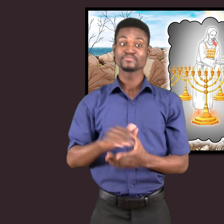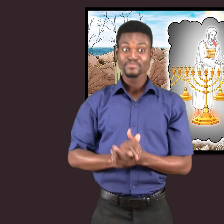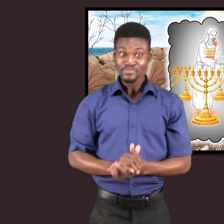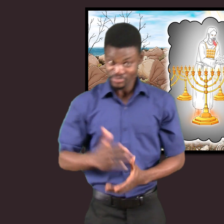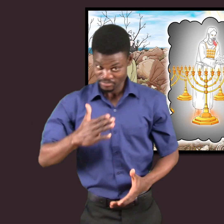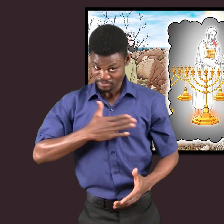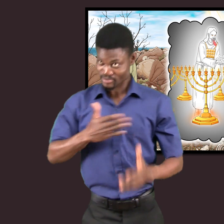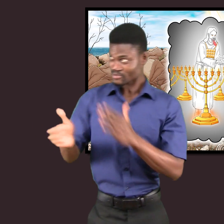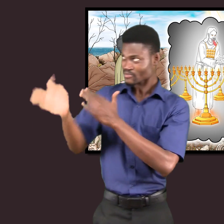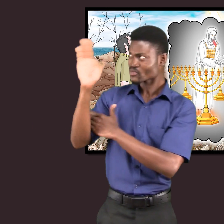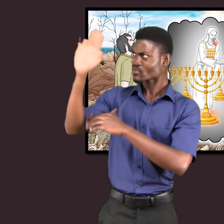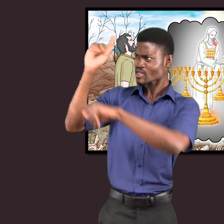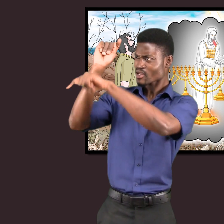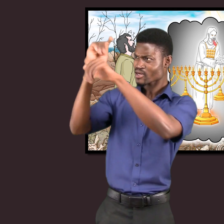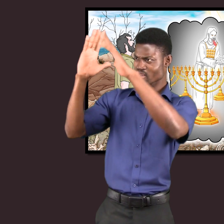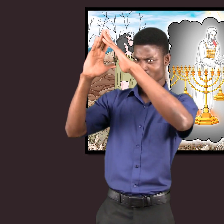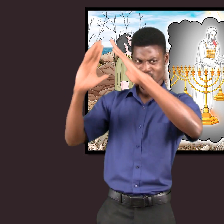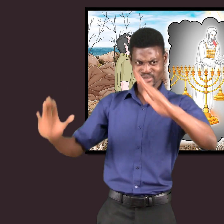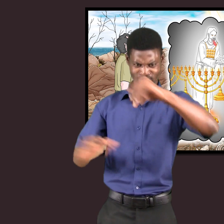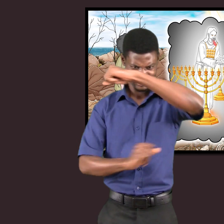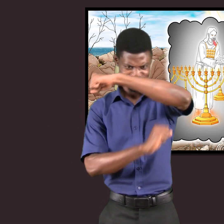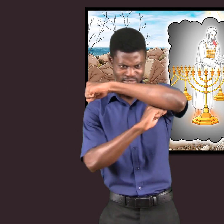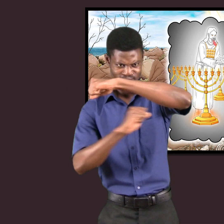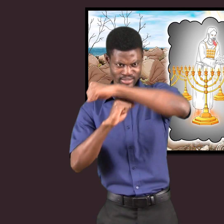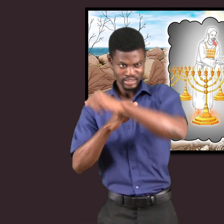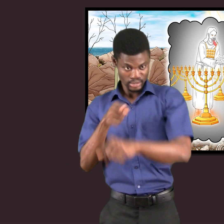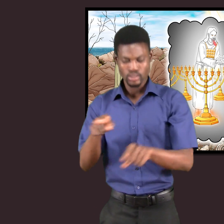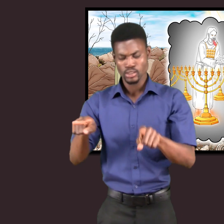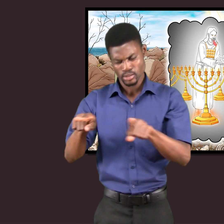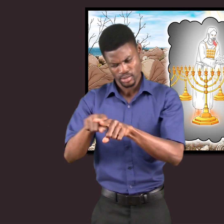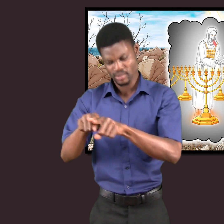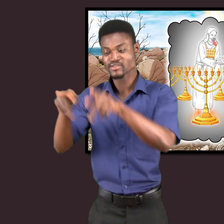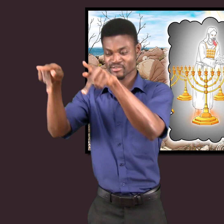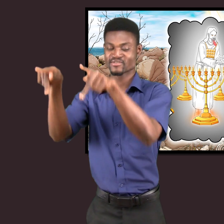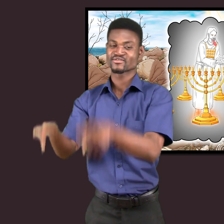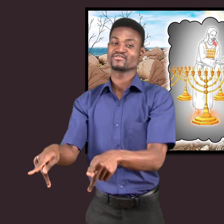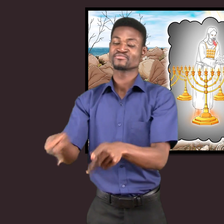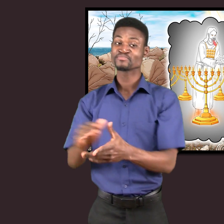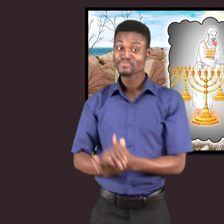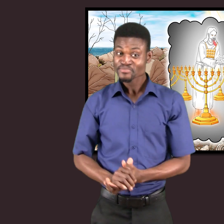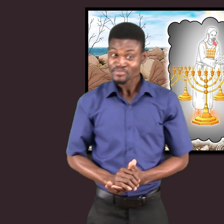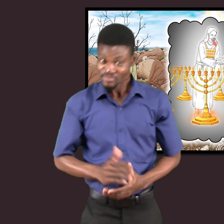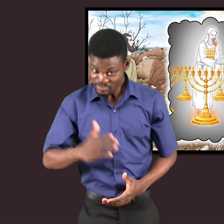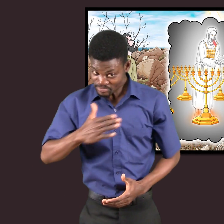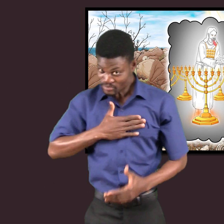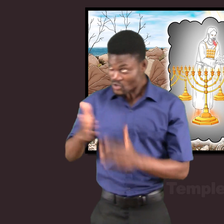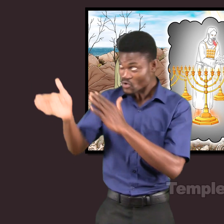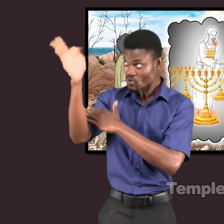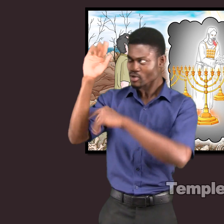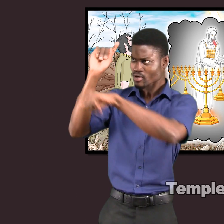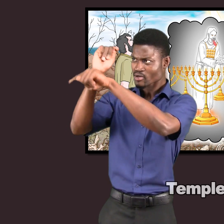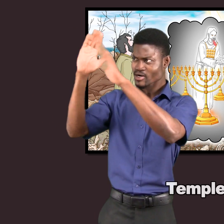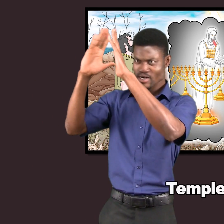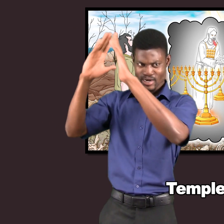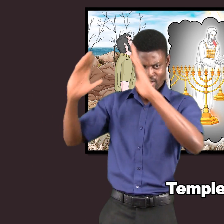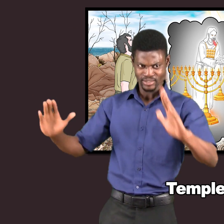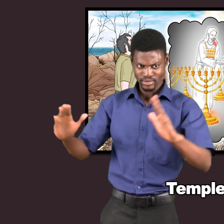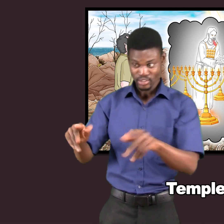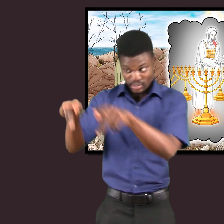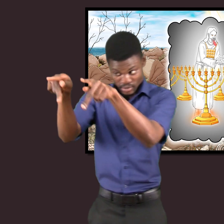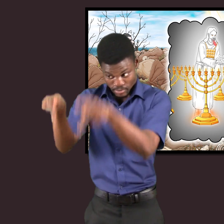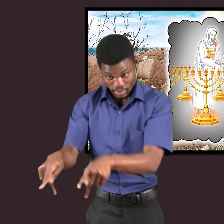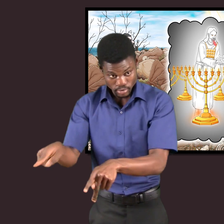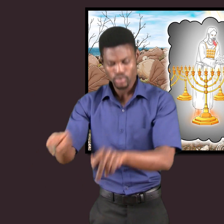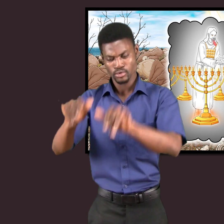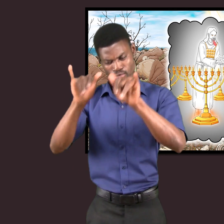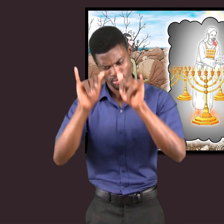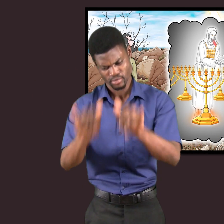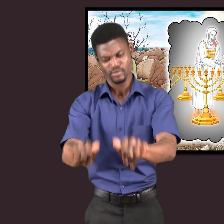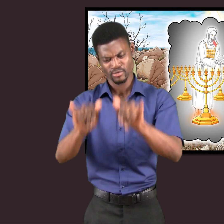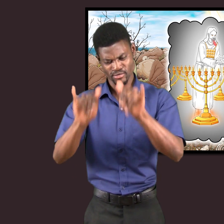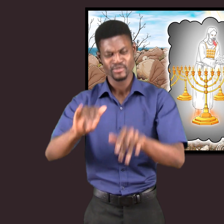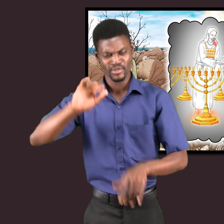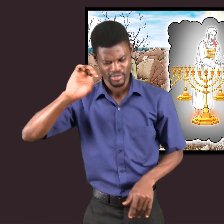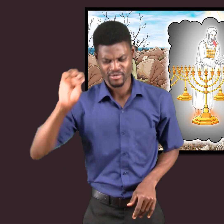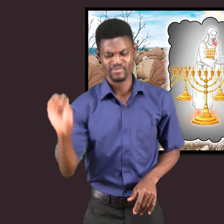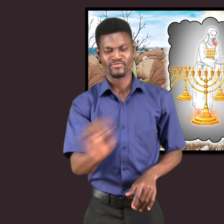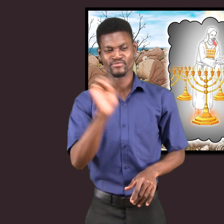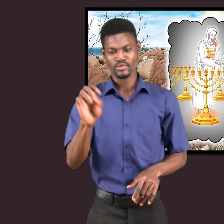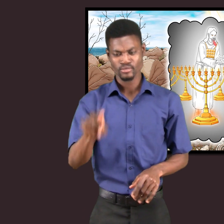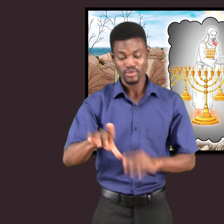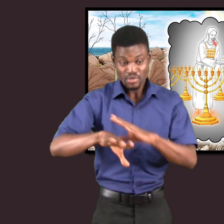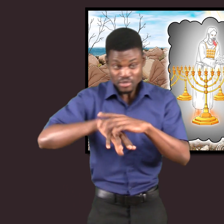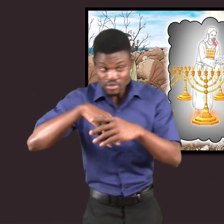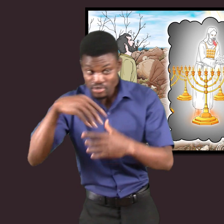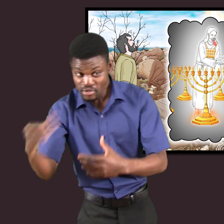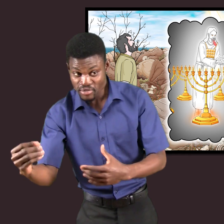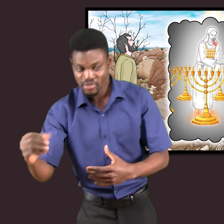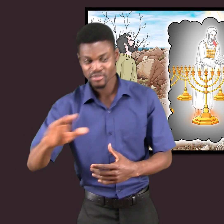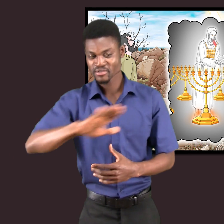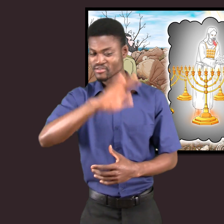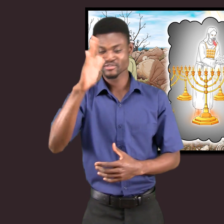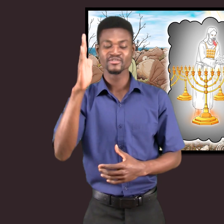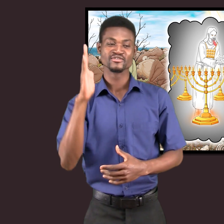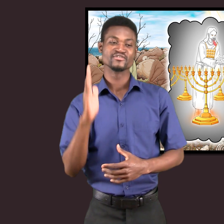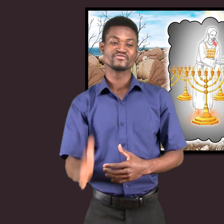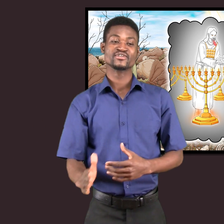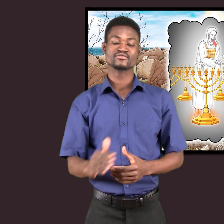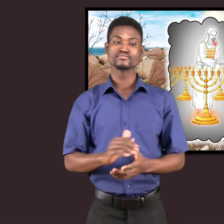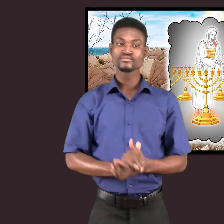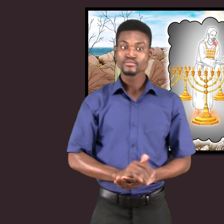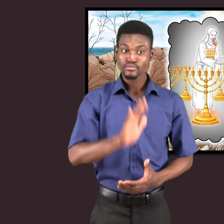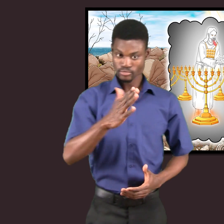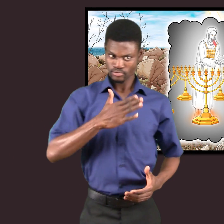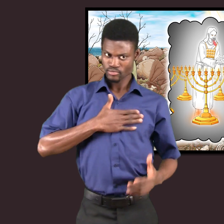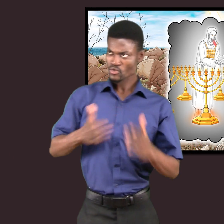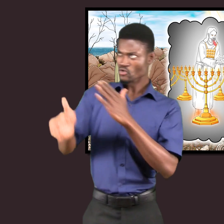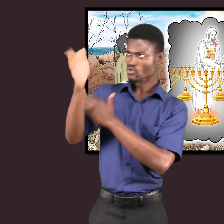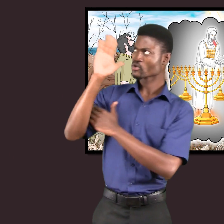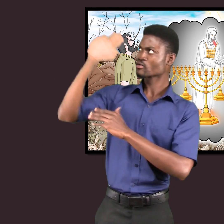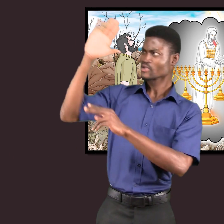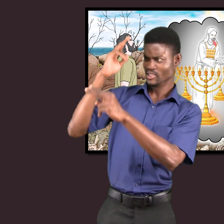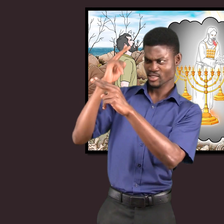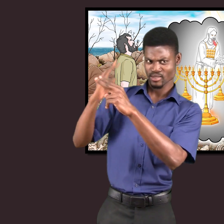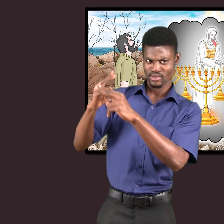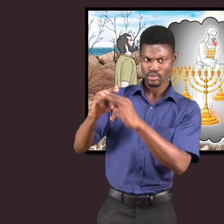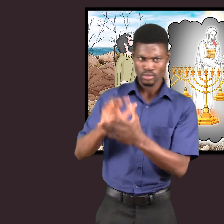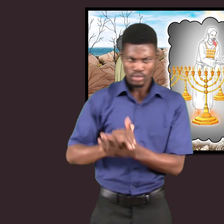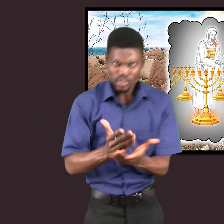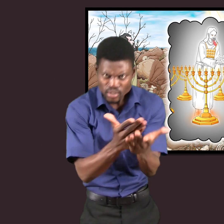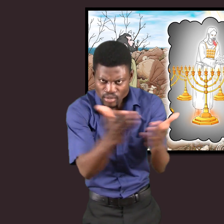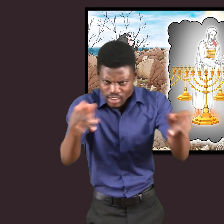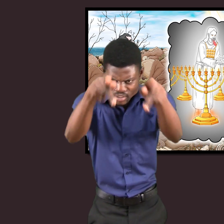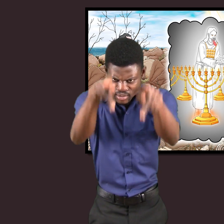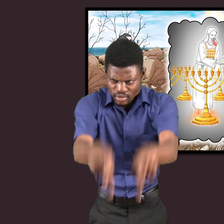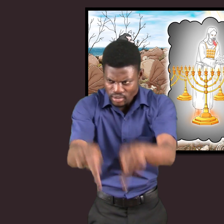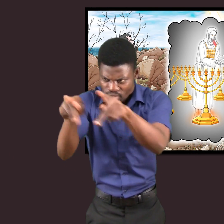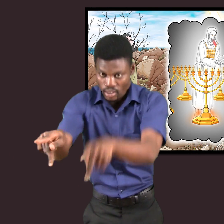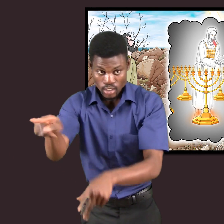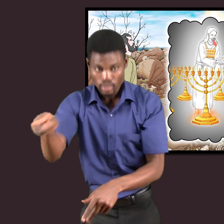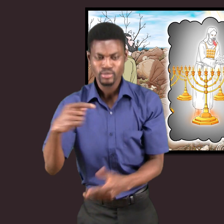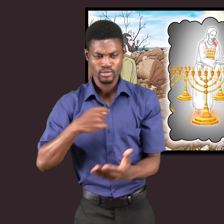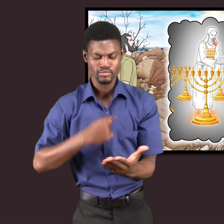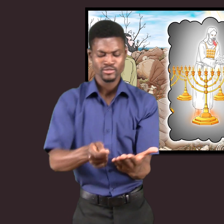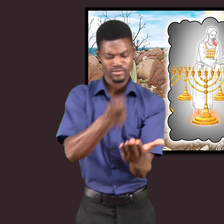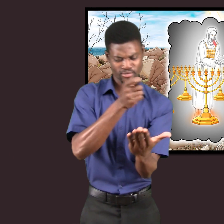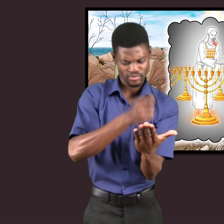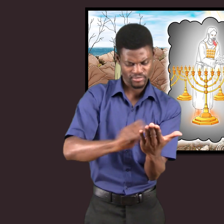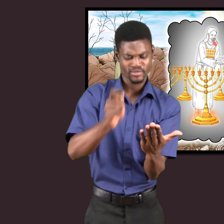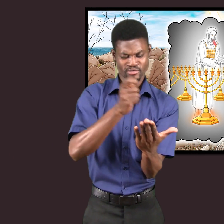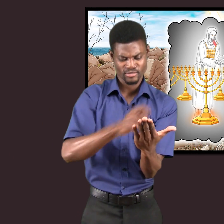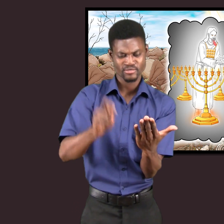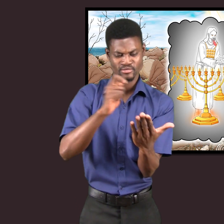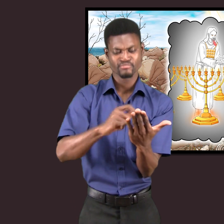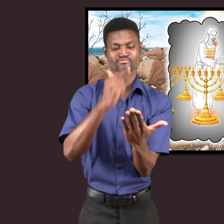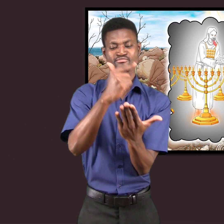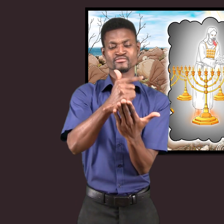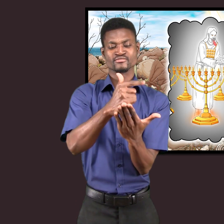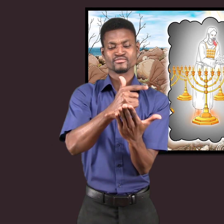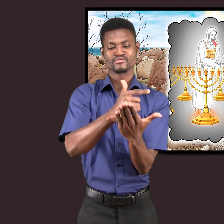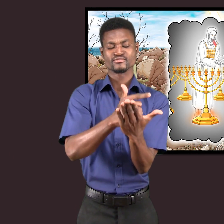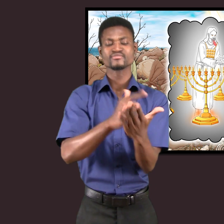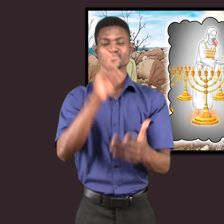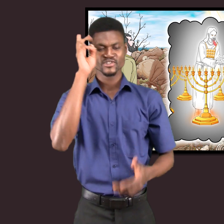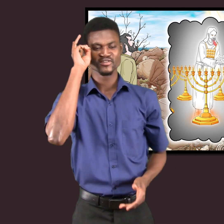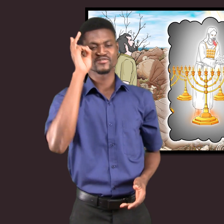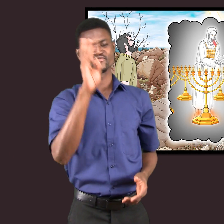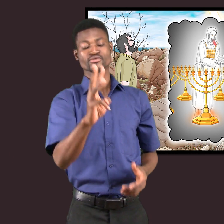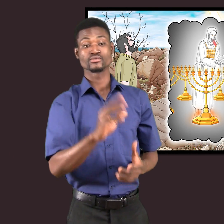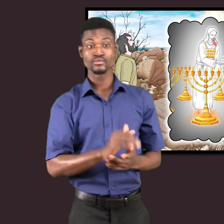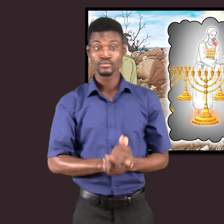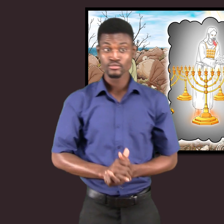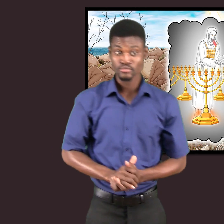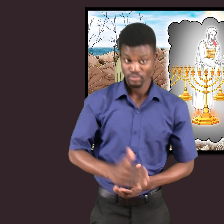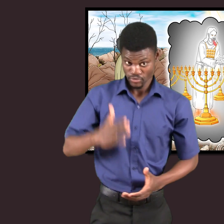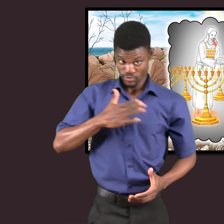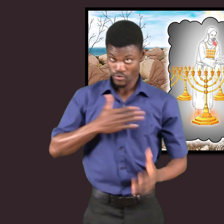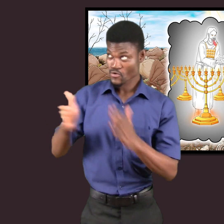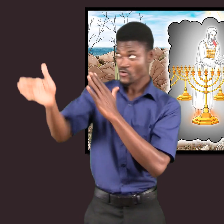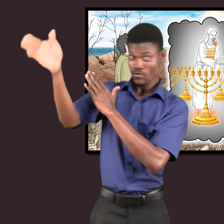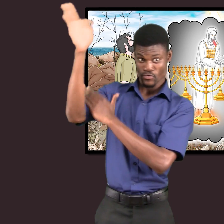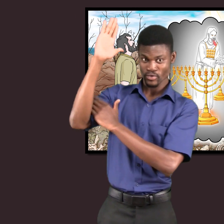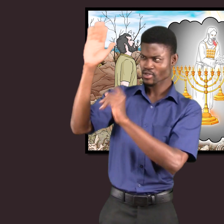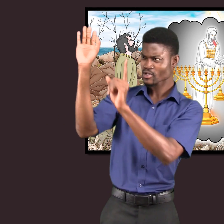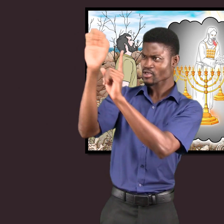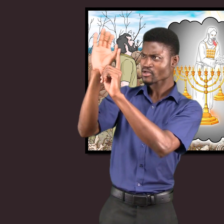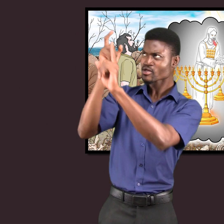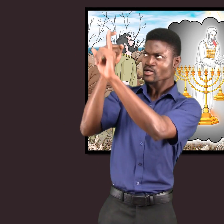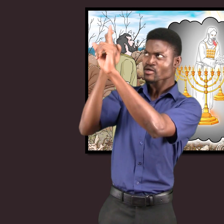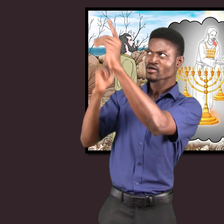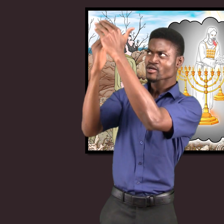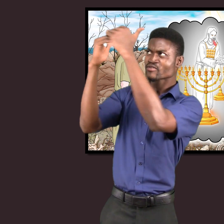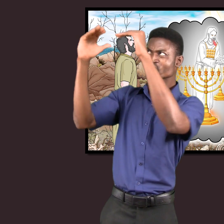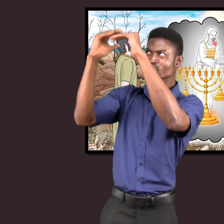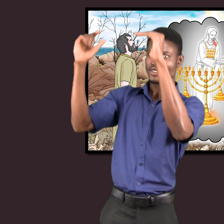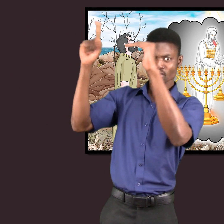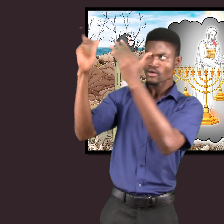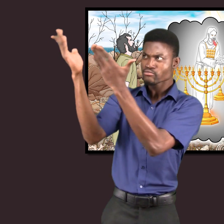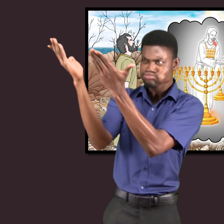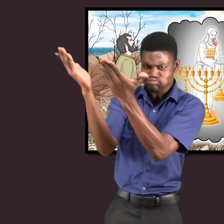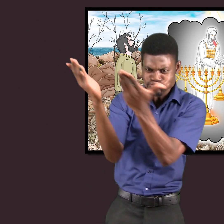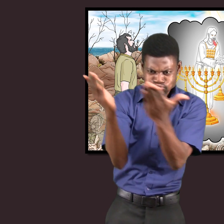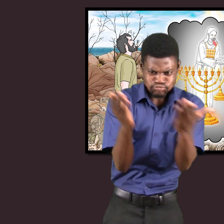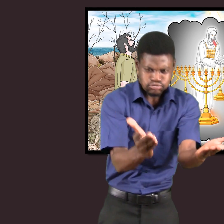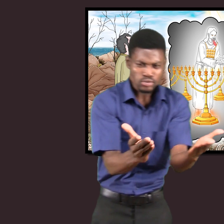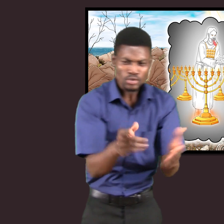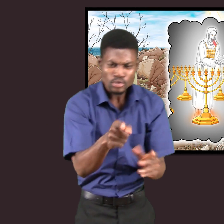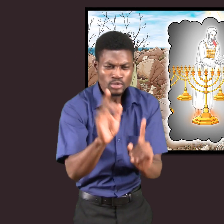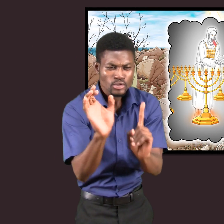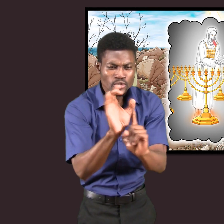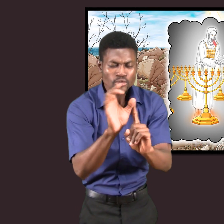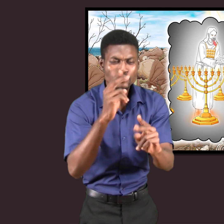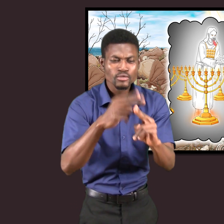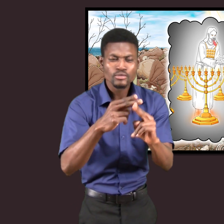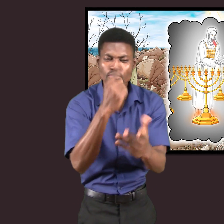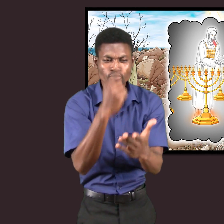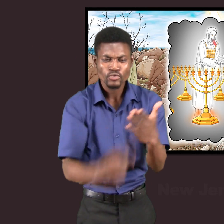The one who overcomes I will make a pillar in the temple of My God, and he will never again leave it.